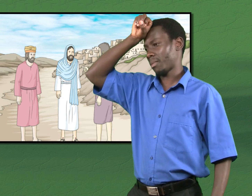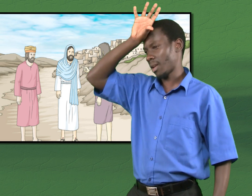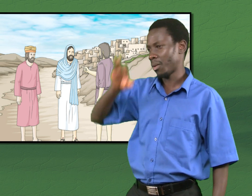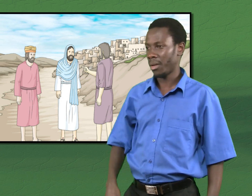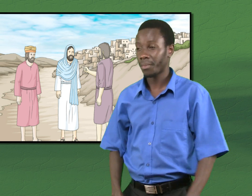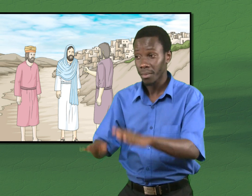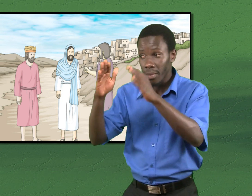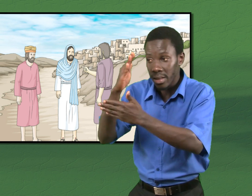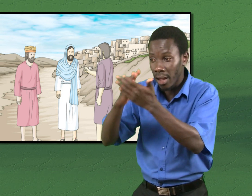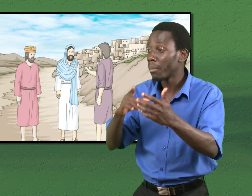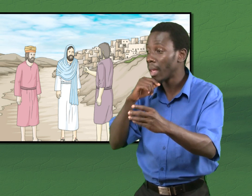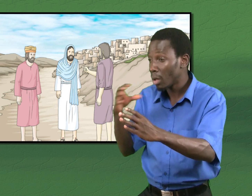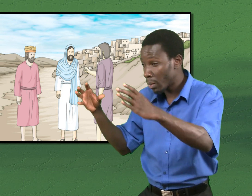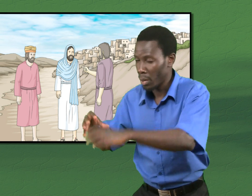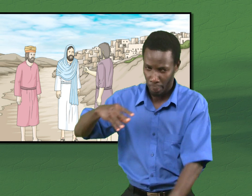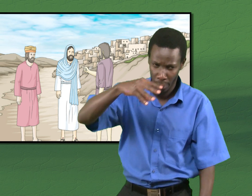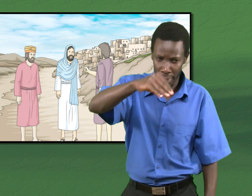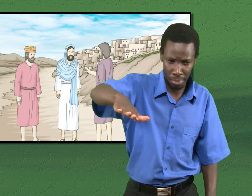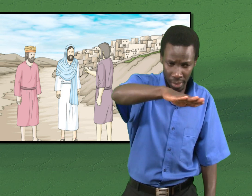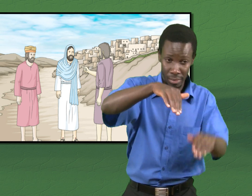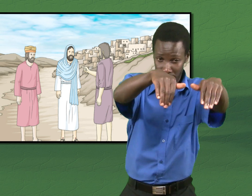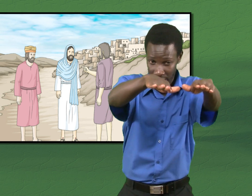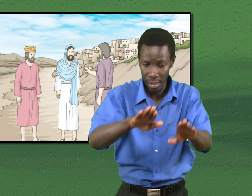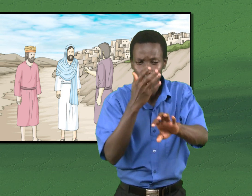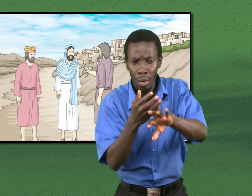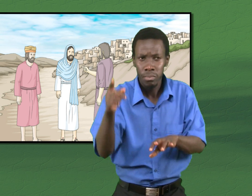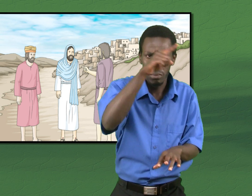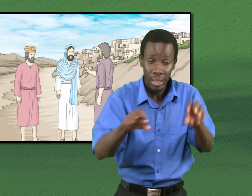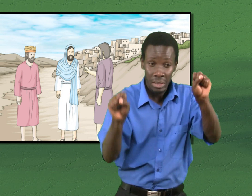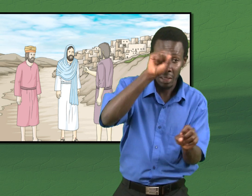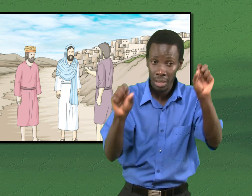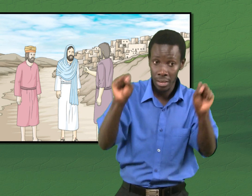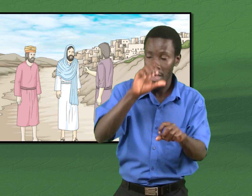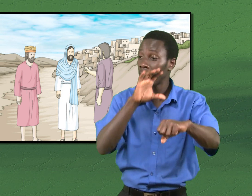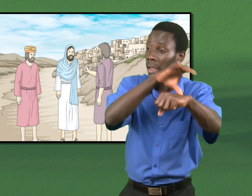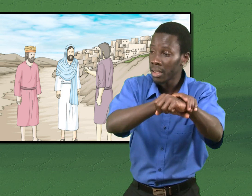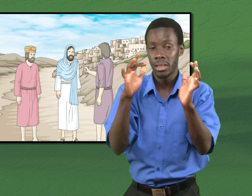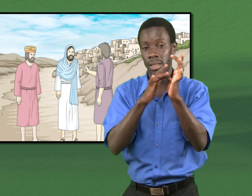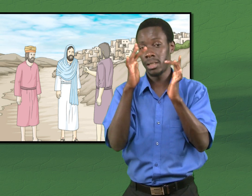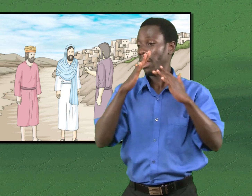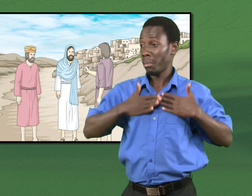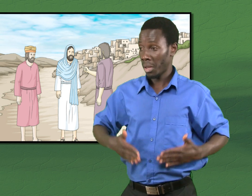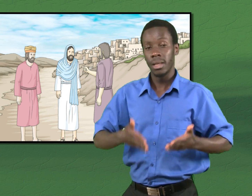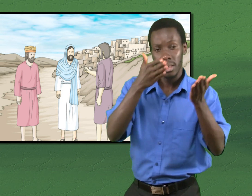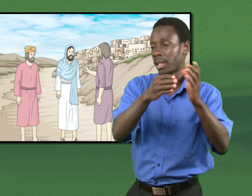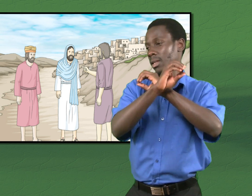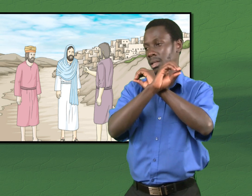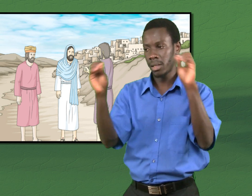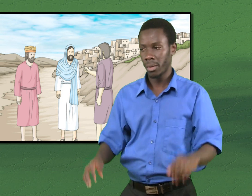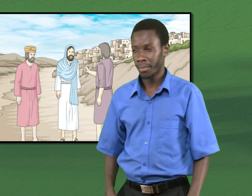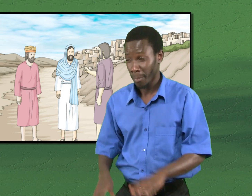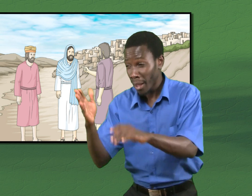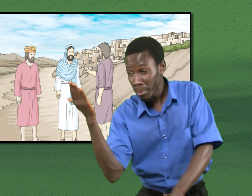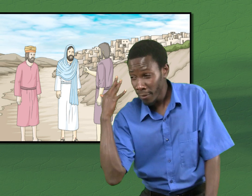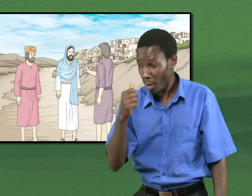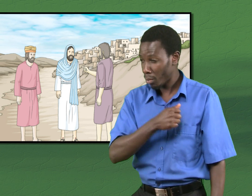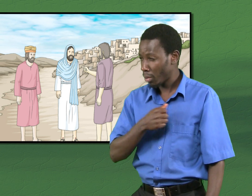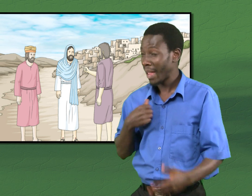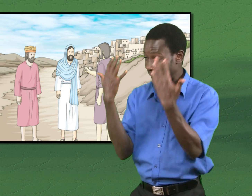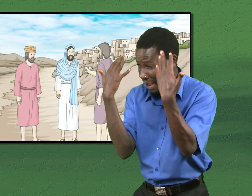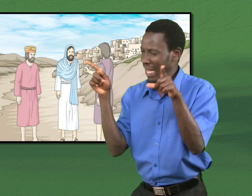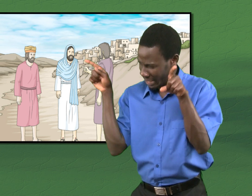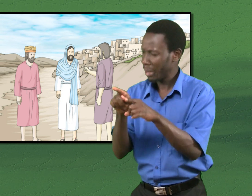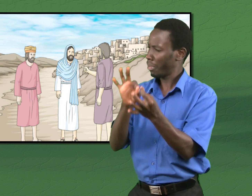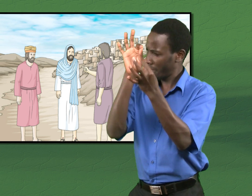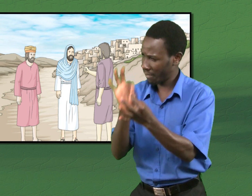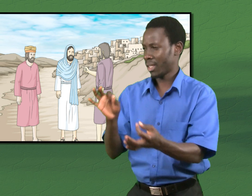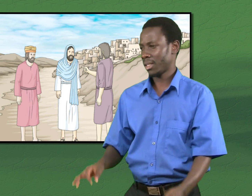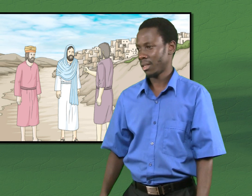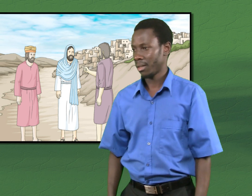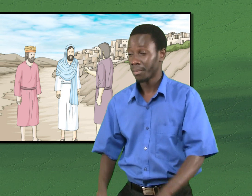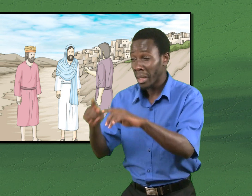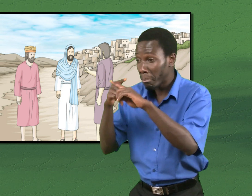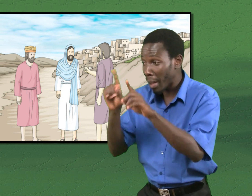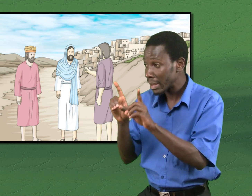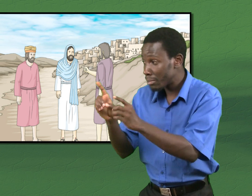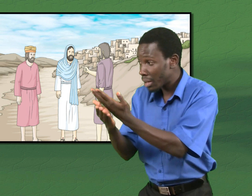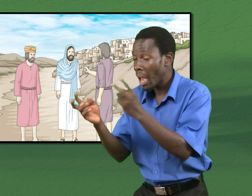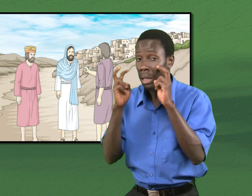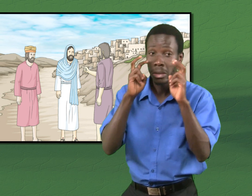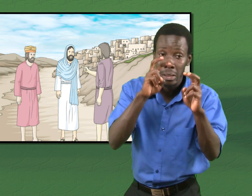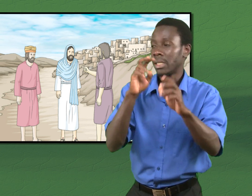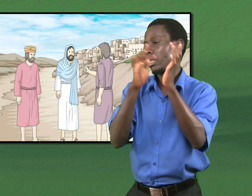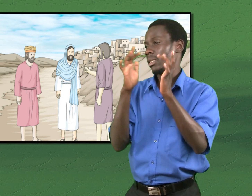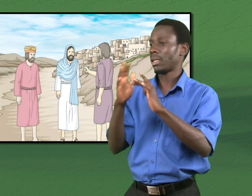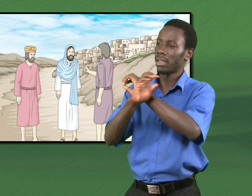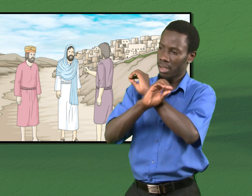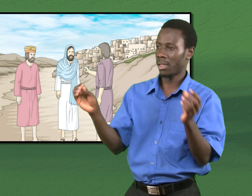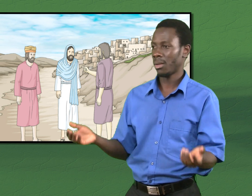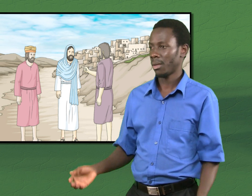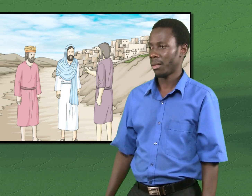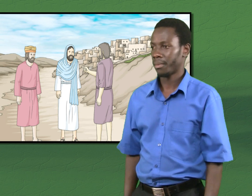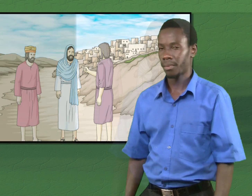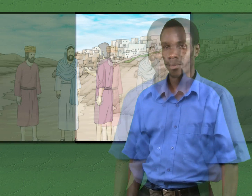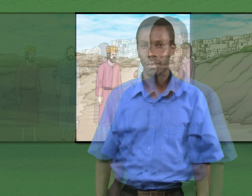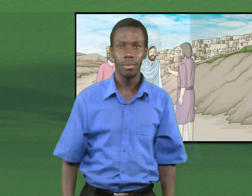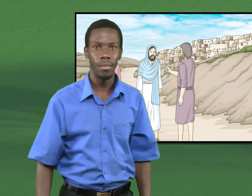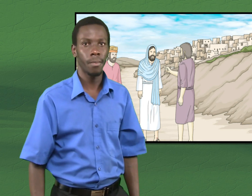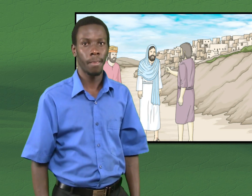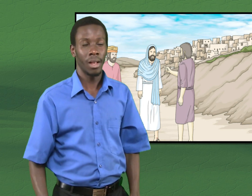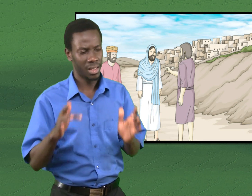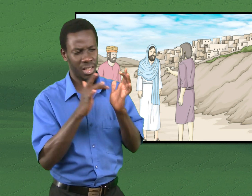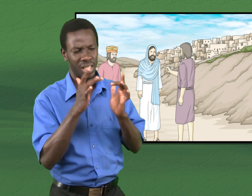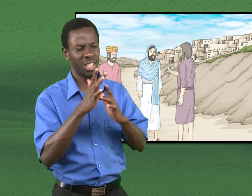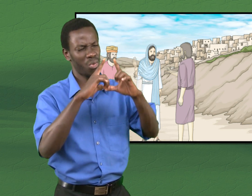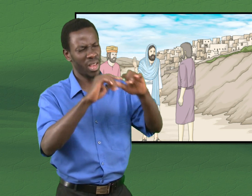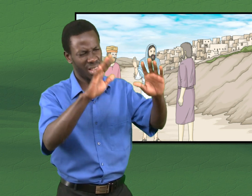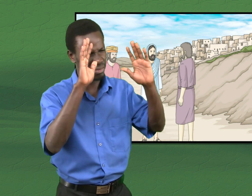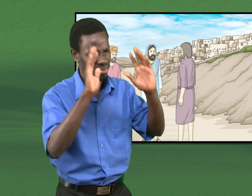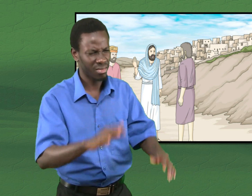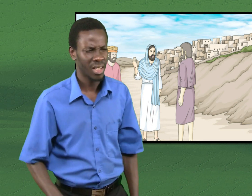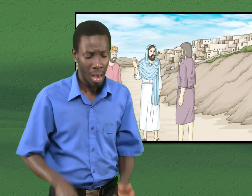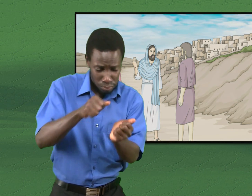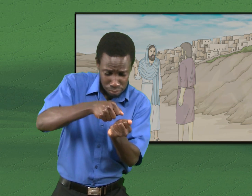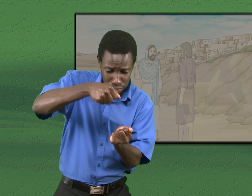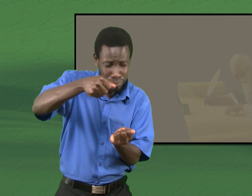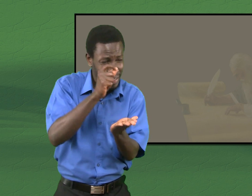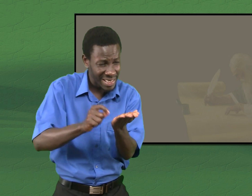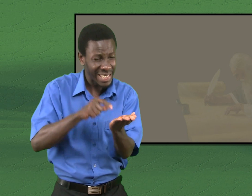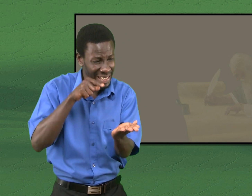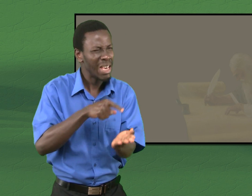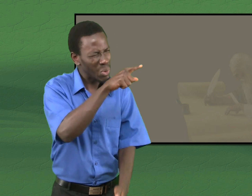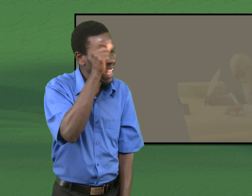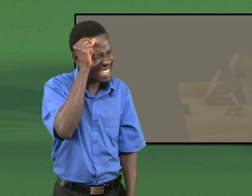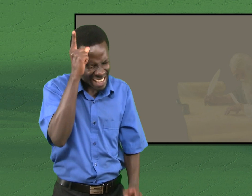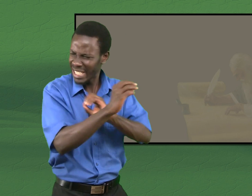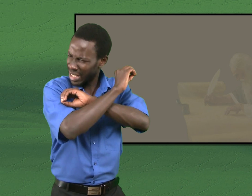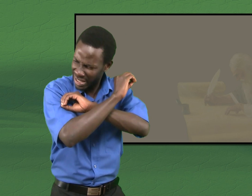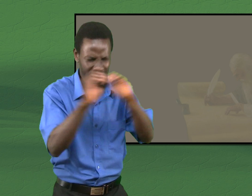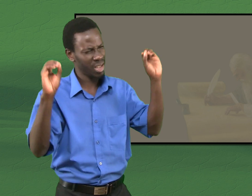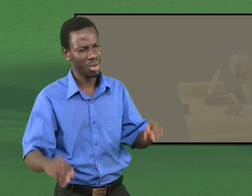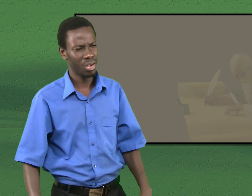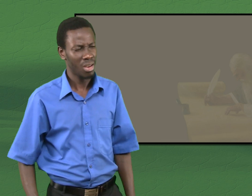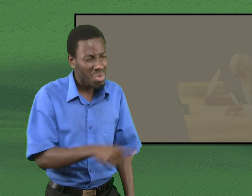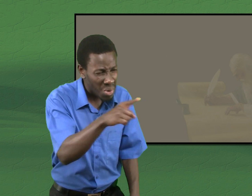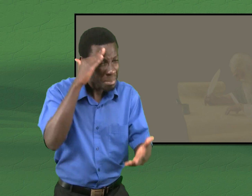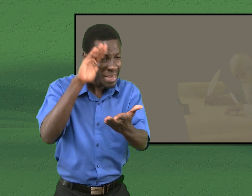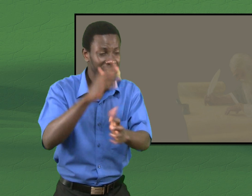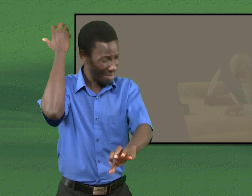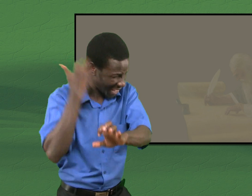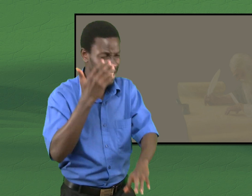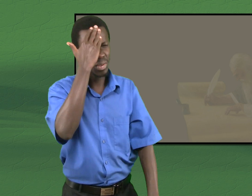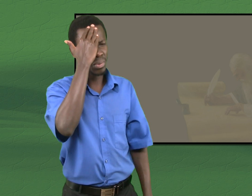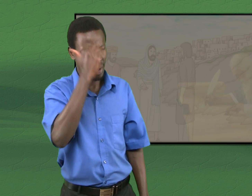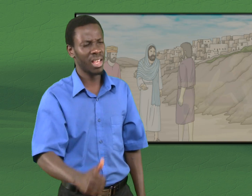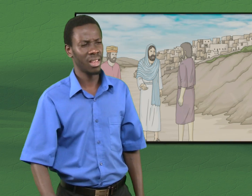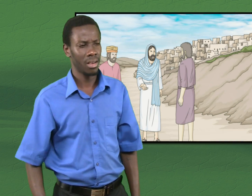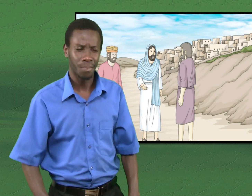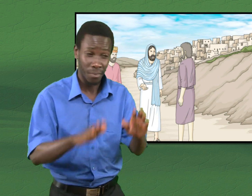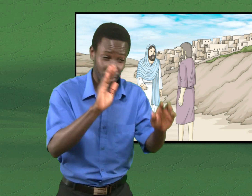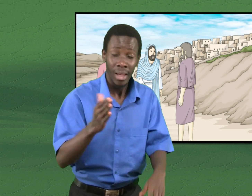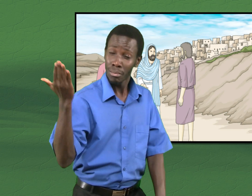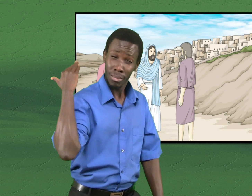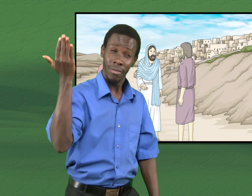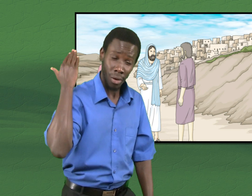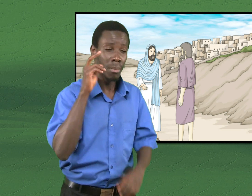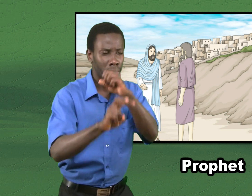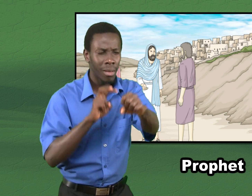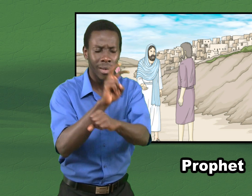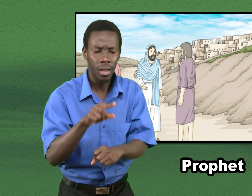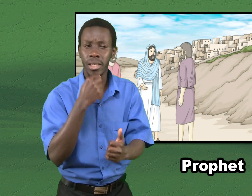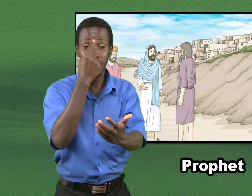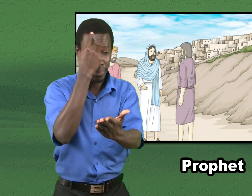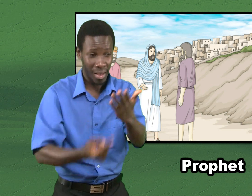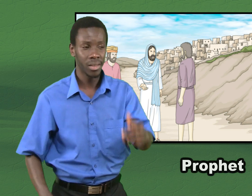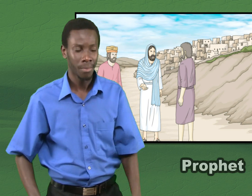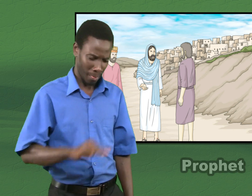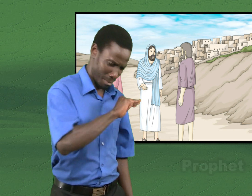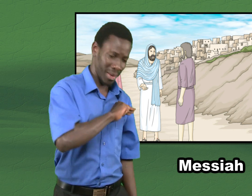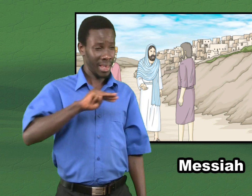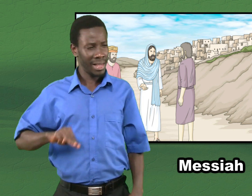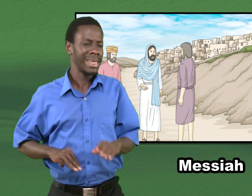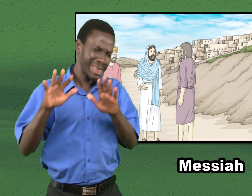But Him they did not see.” Then Jesus said to them, “O foolish ones, how slow are your hearts to believe all that the prophets have spoken!